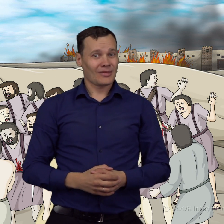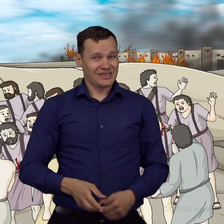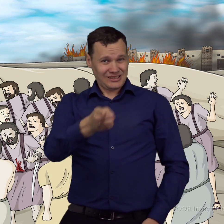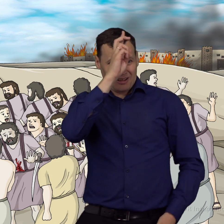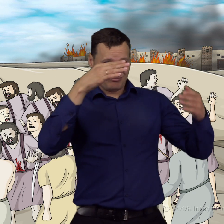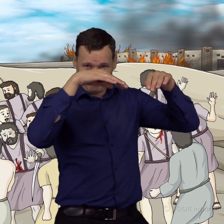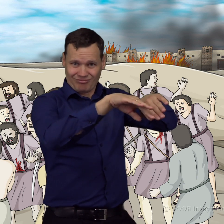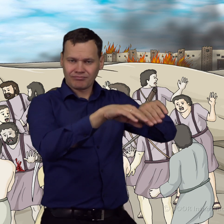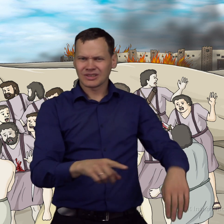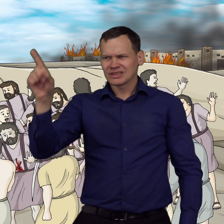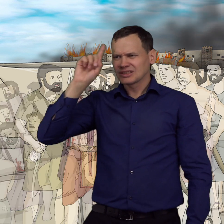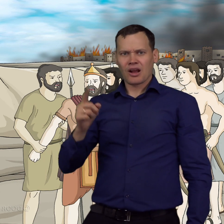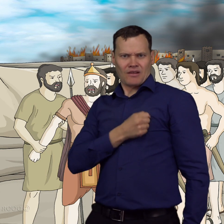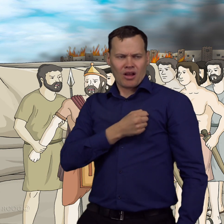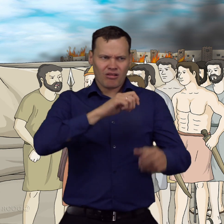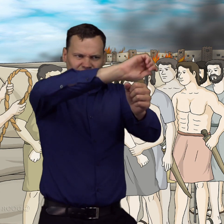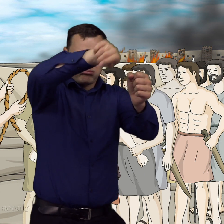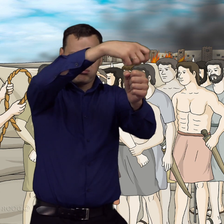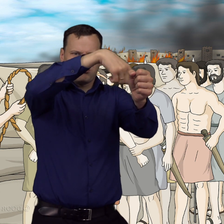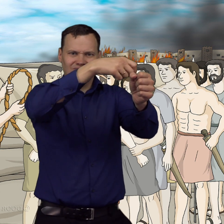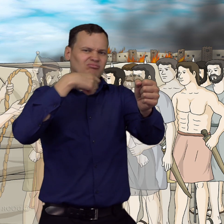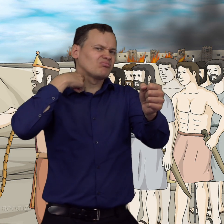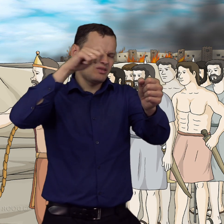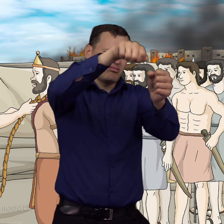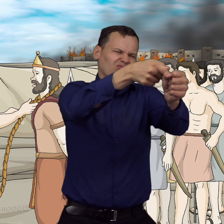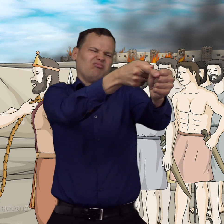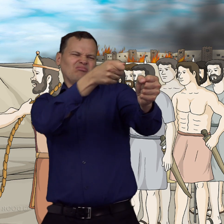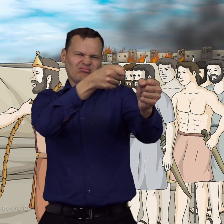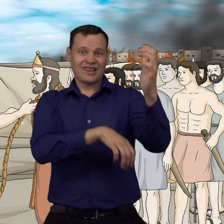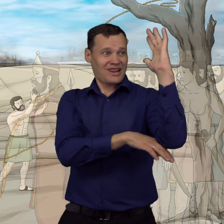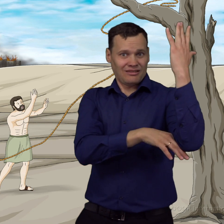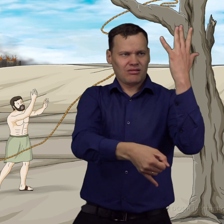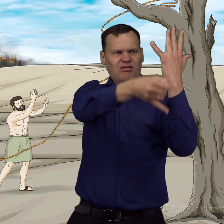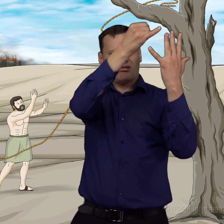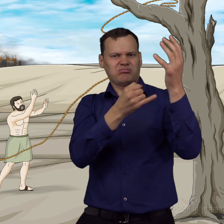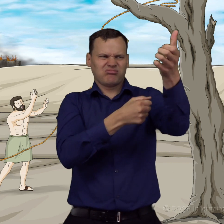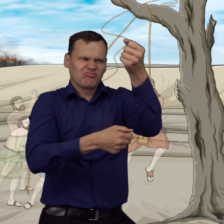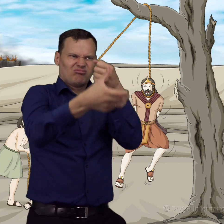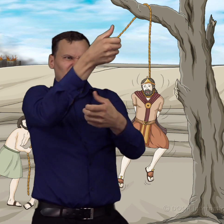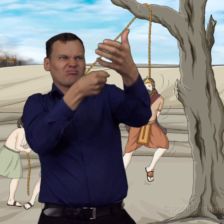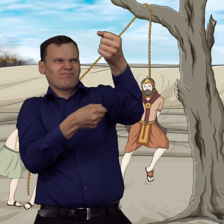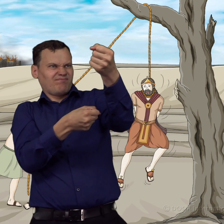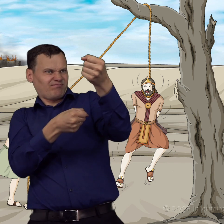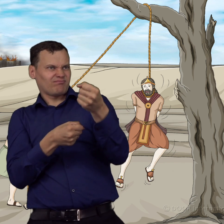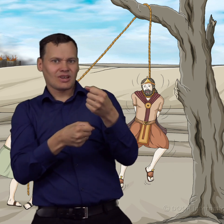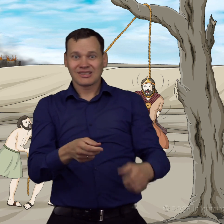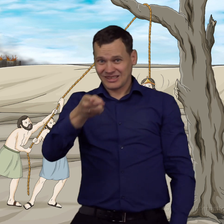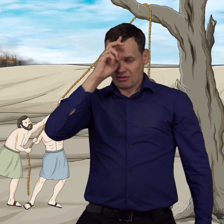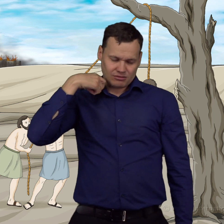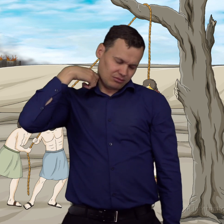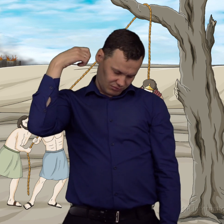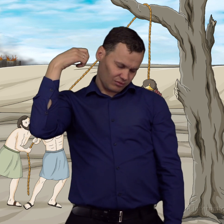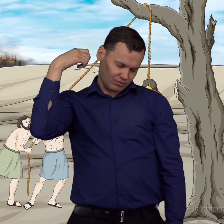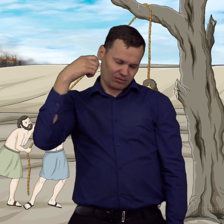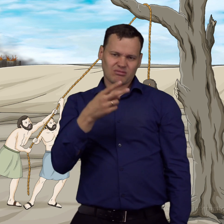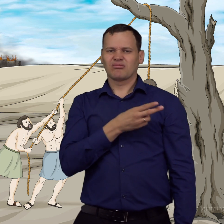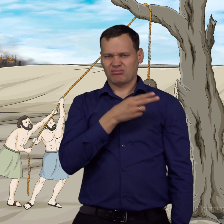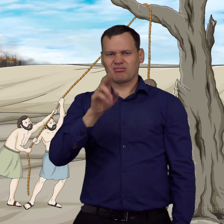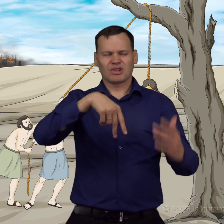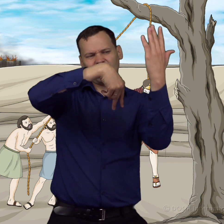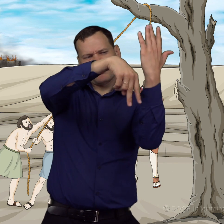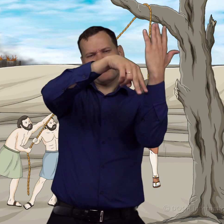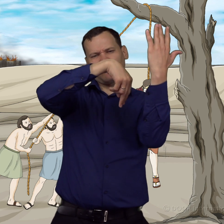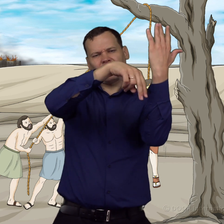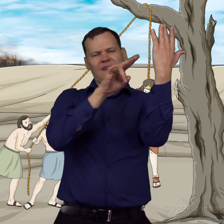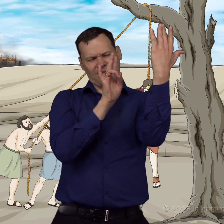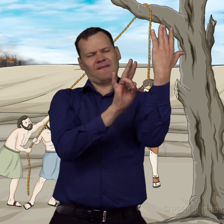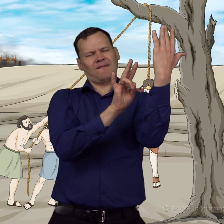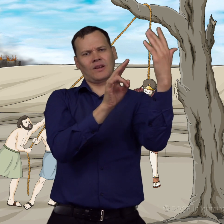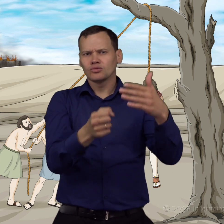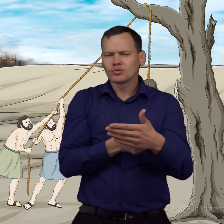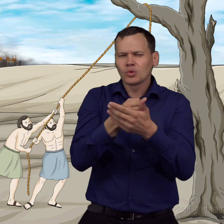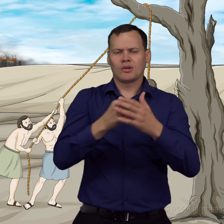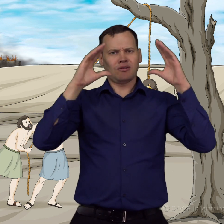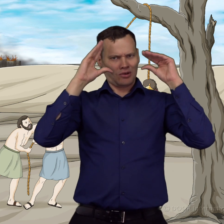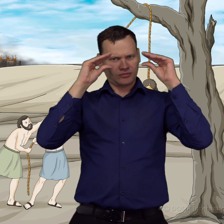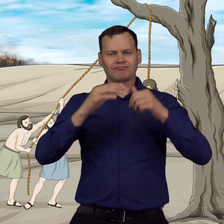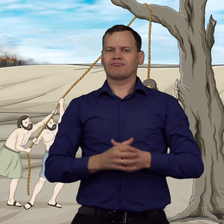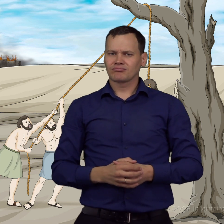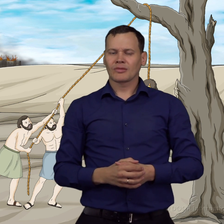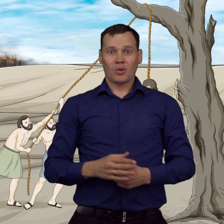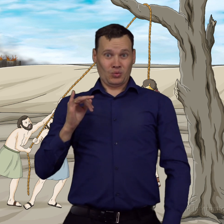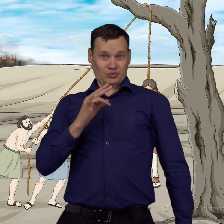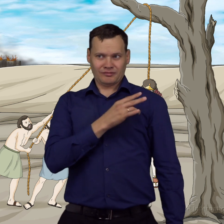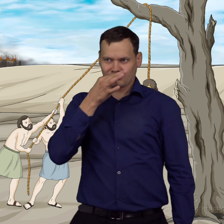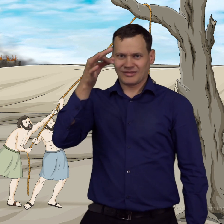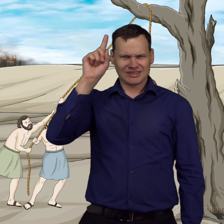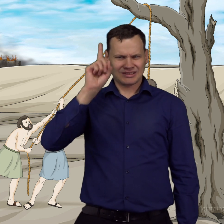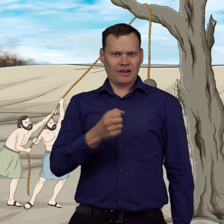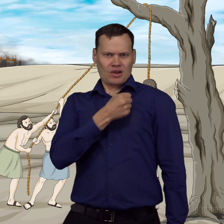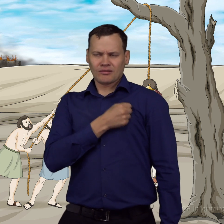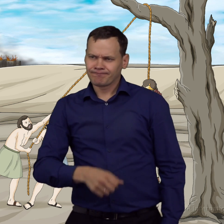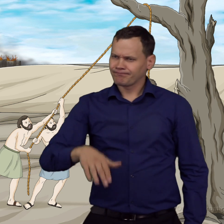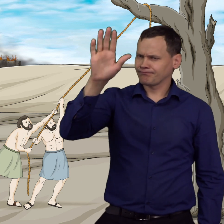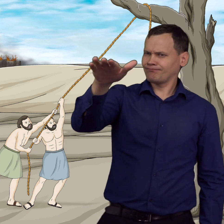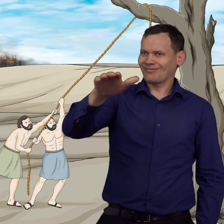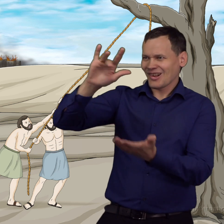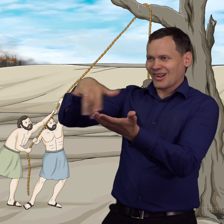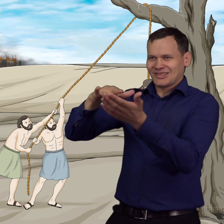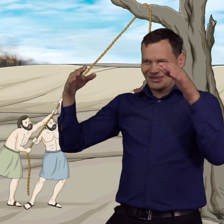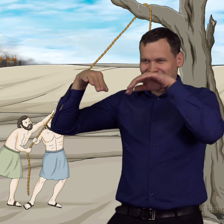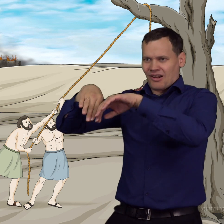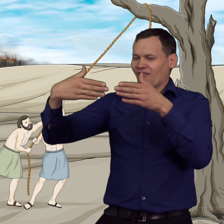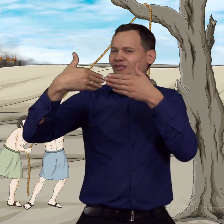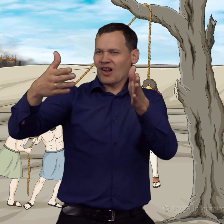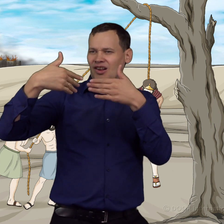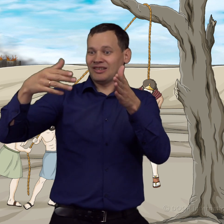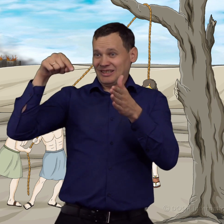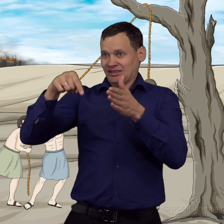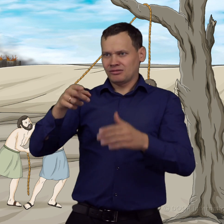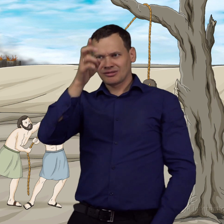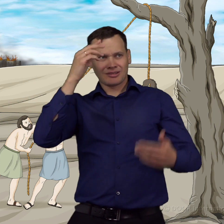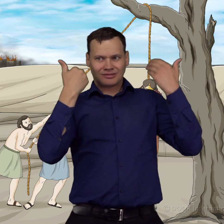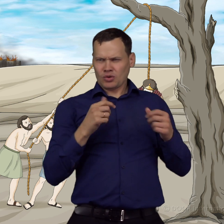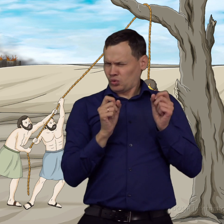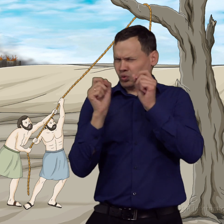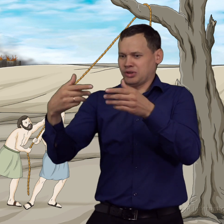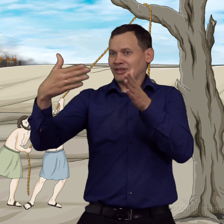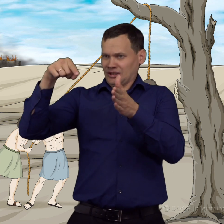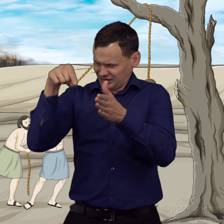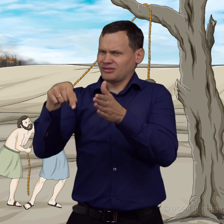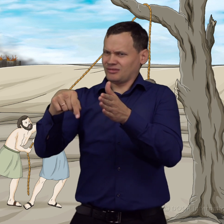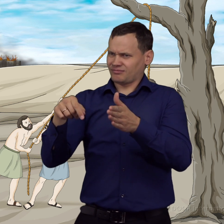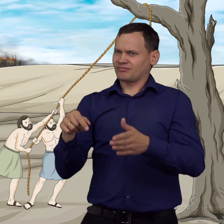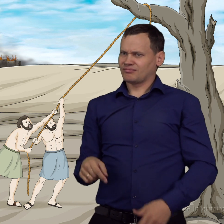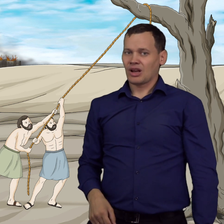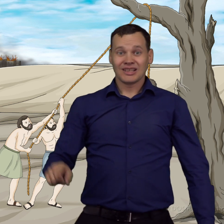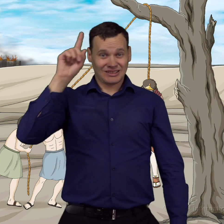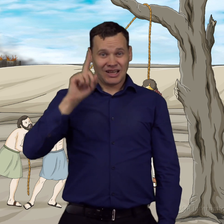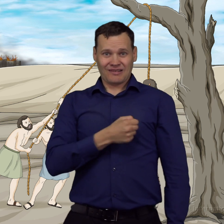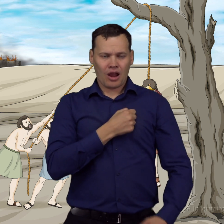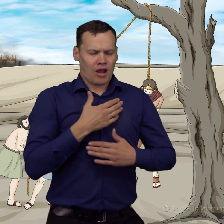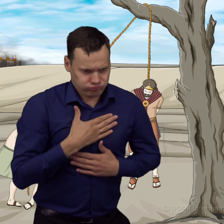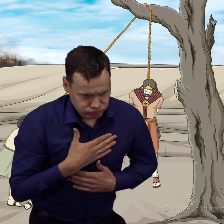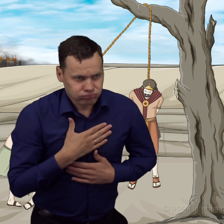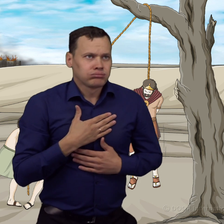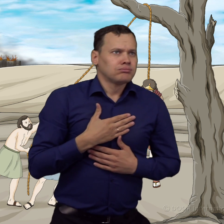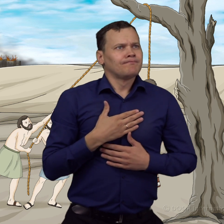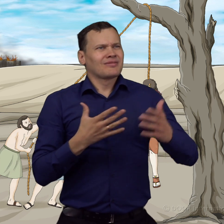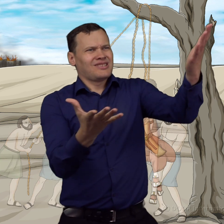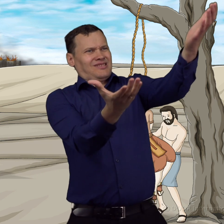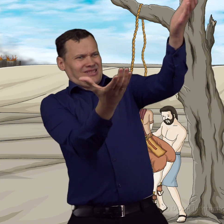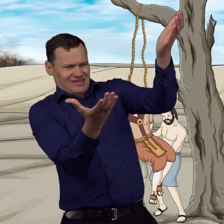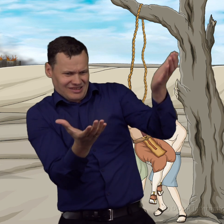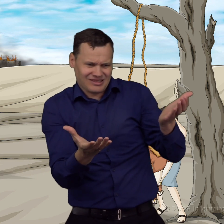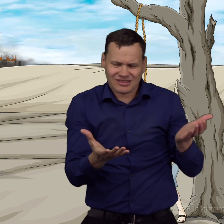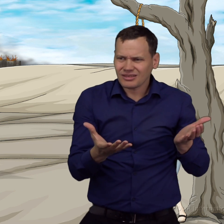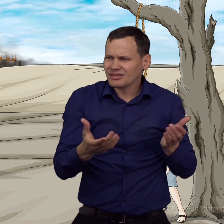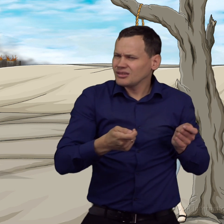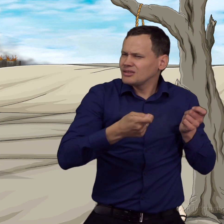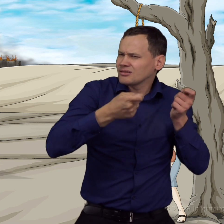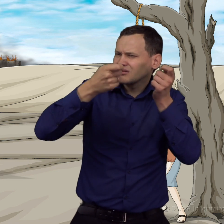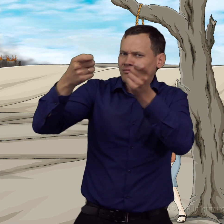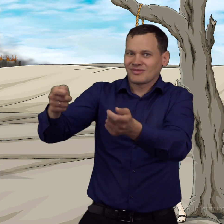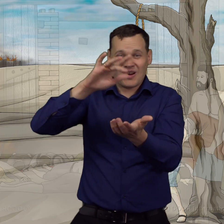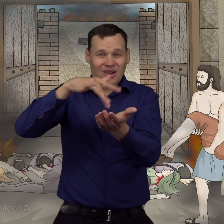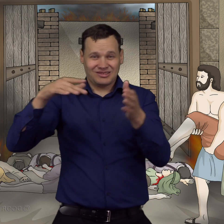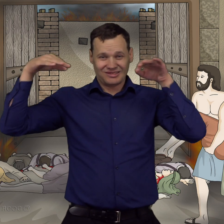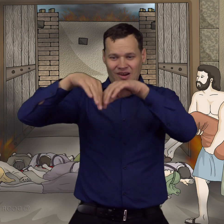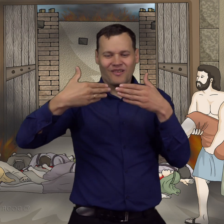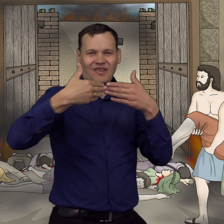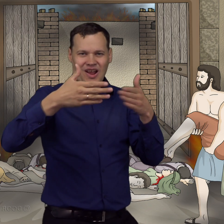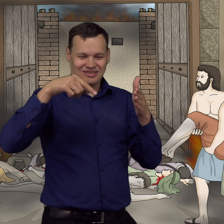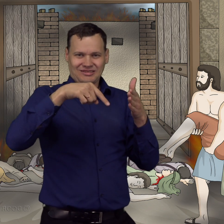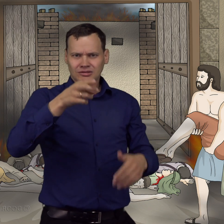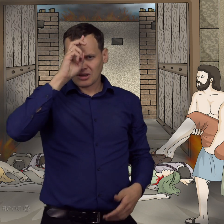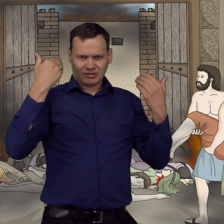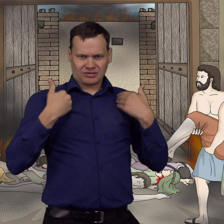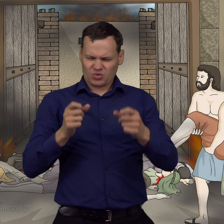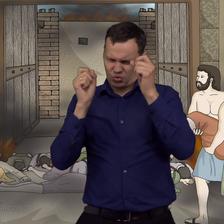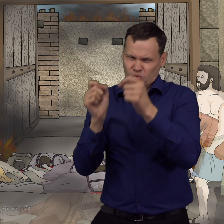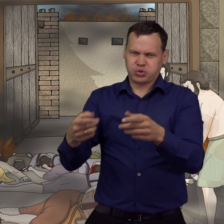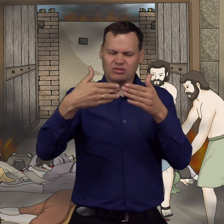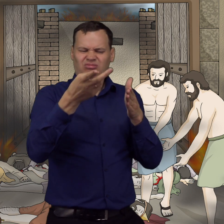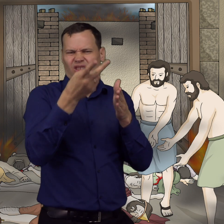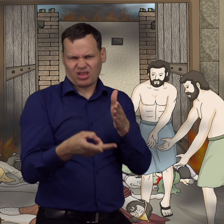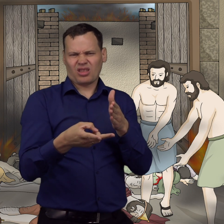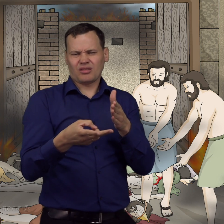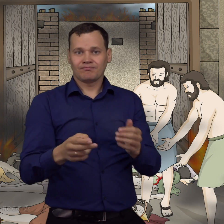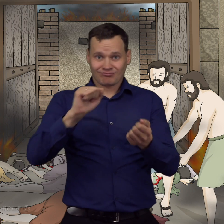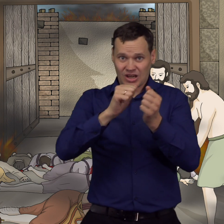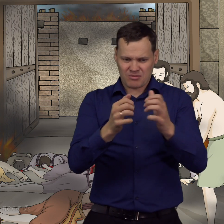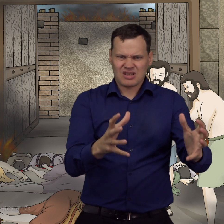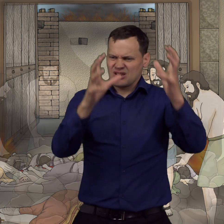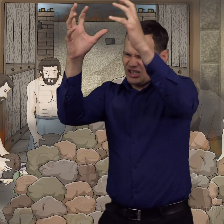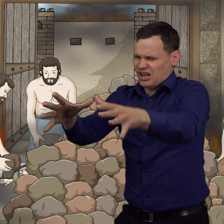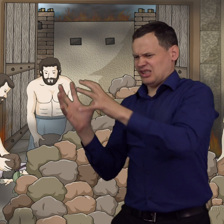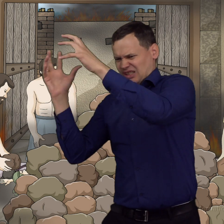He hung the king of Ai on a tree until evening, and at sunset Joshua commanded that they take down the body from the tree and throw it down at the entrance of the city gate.